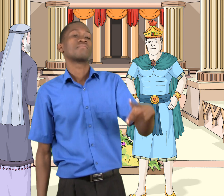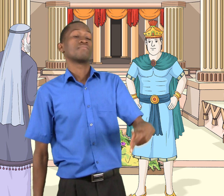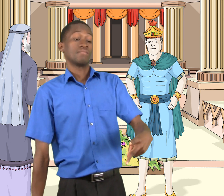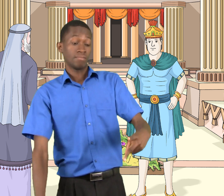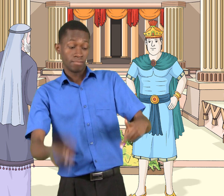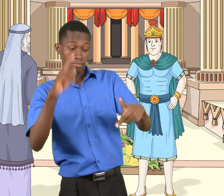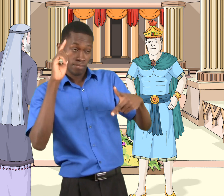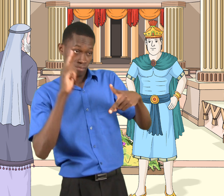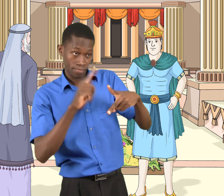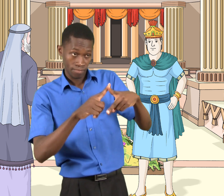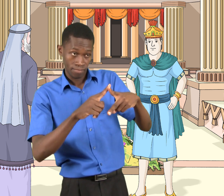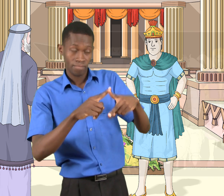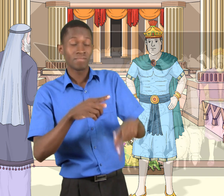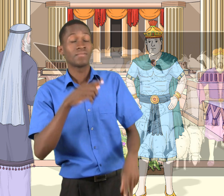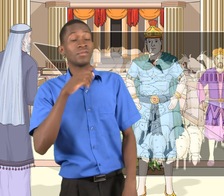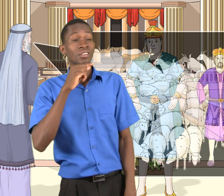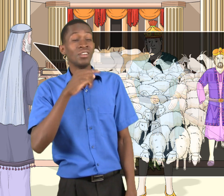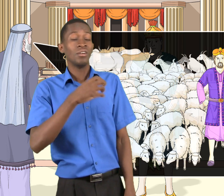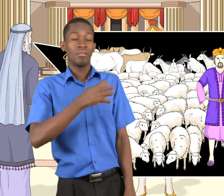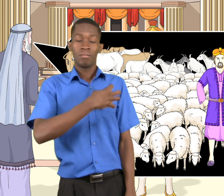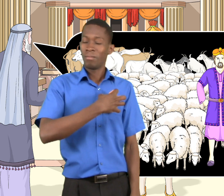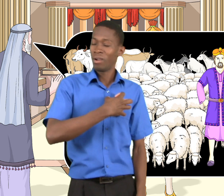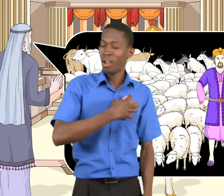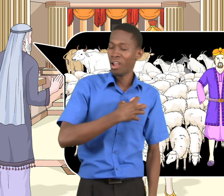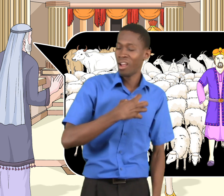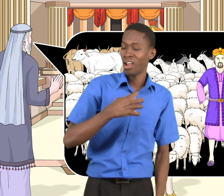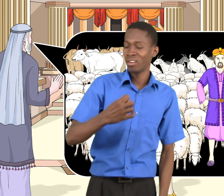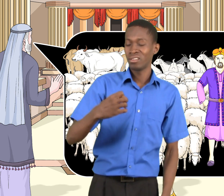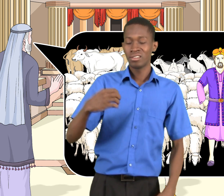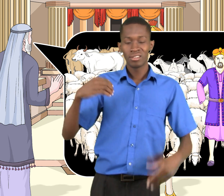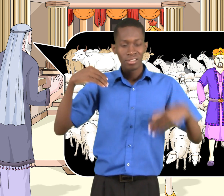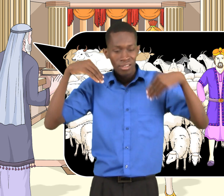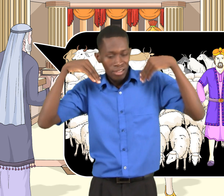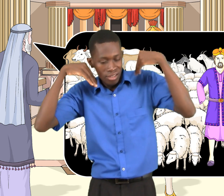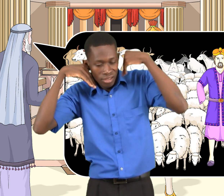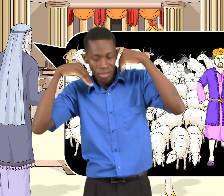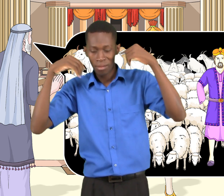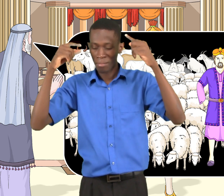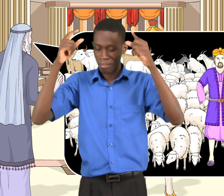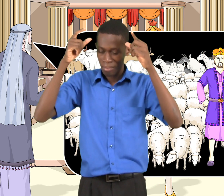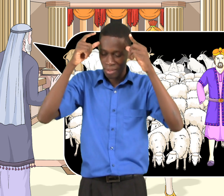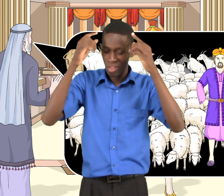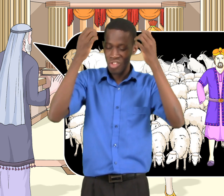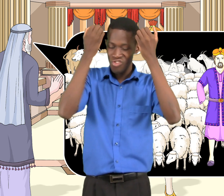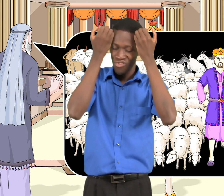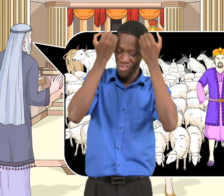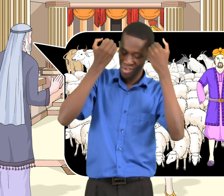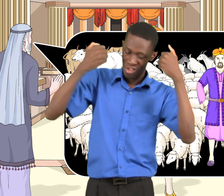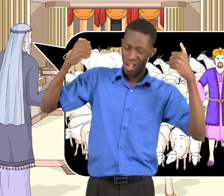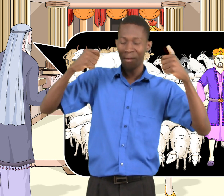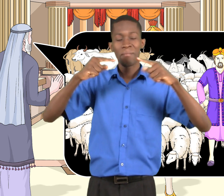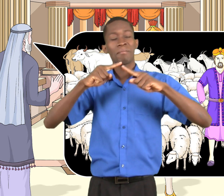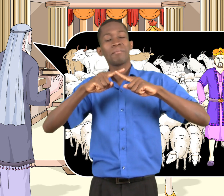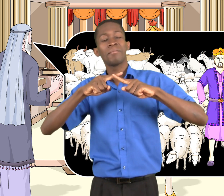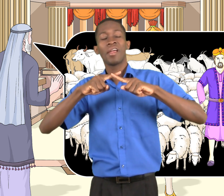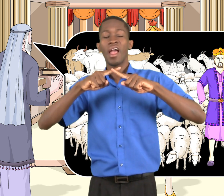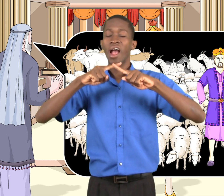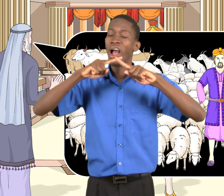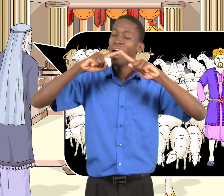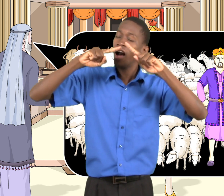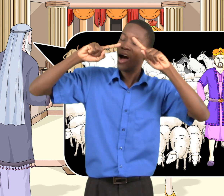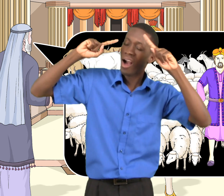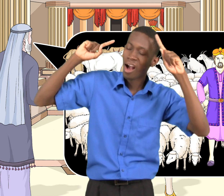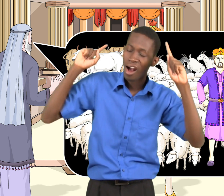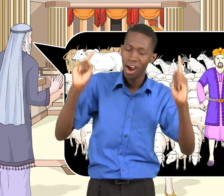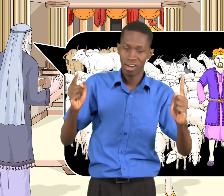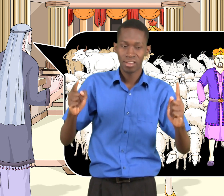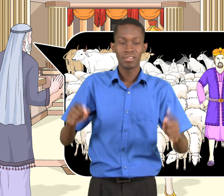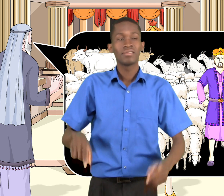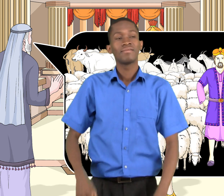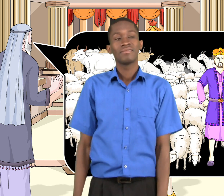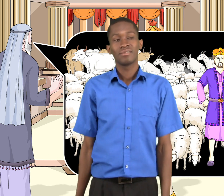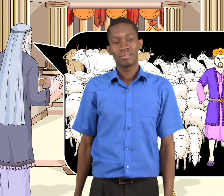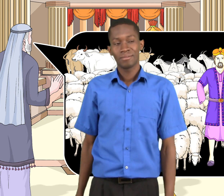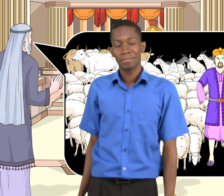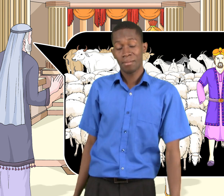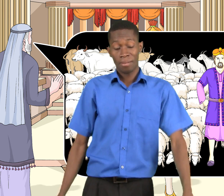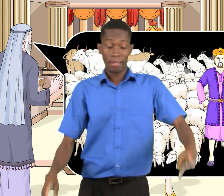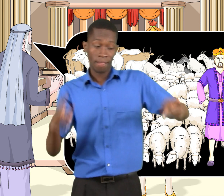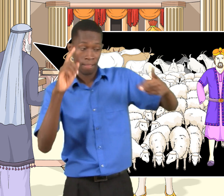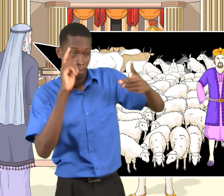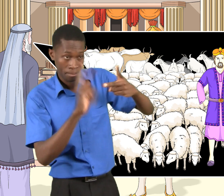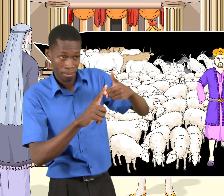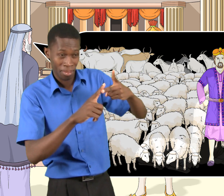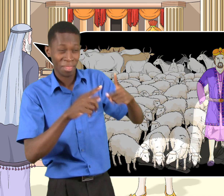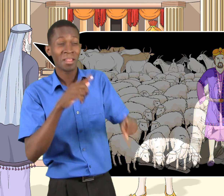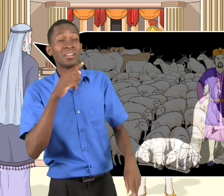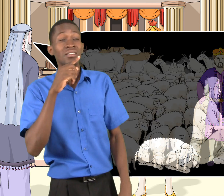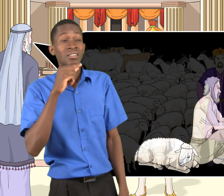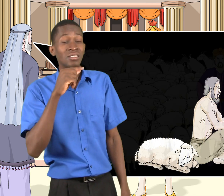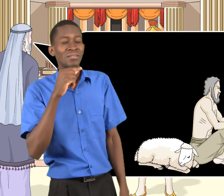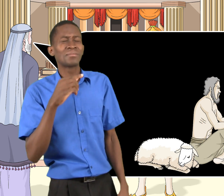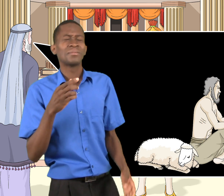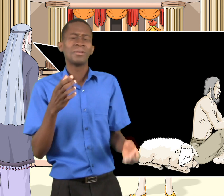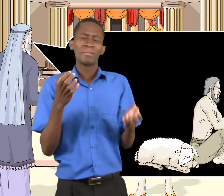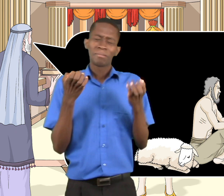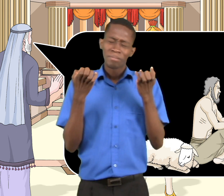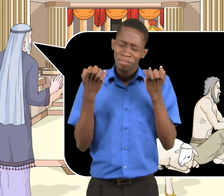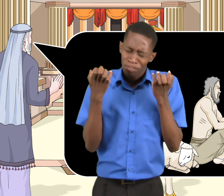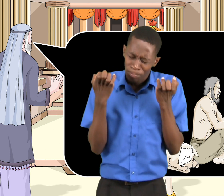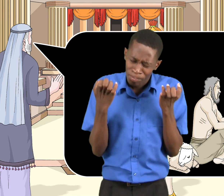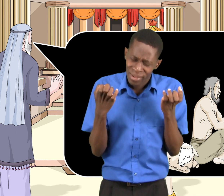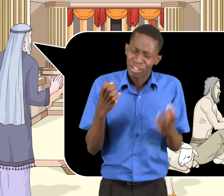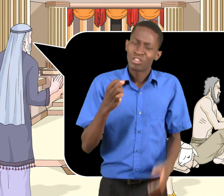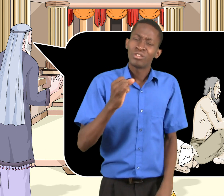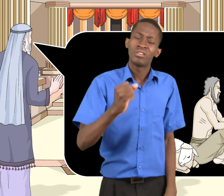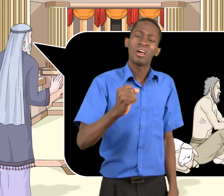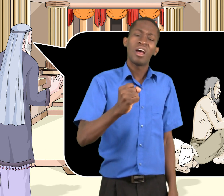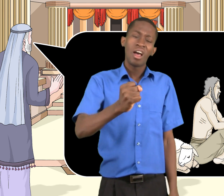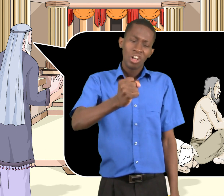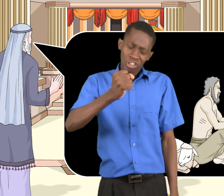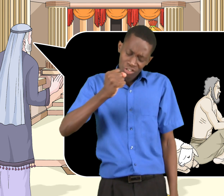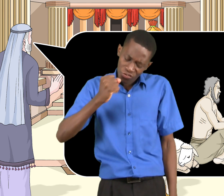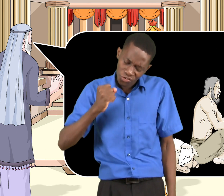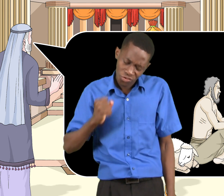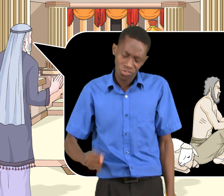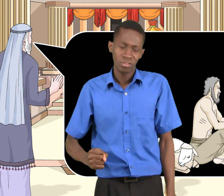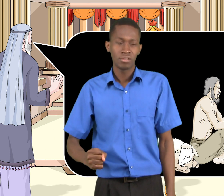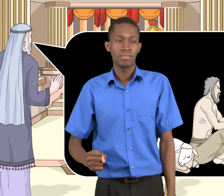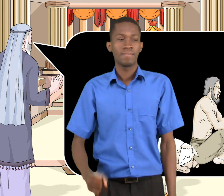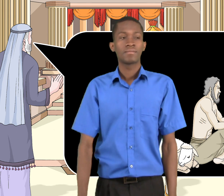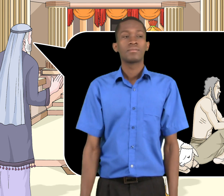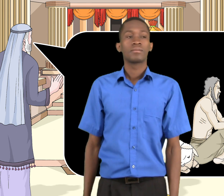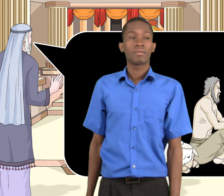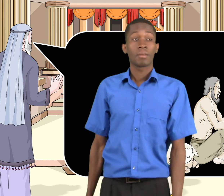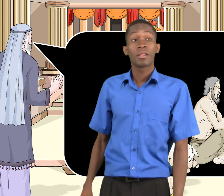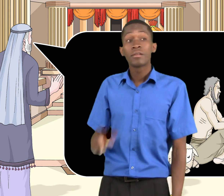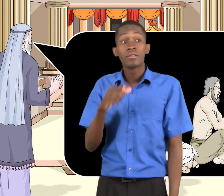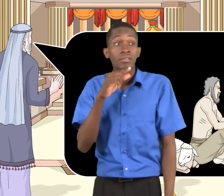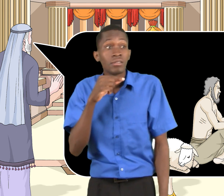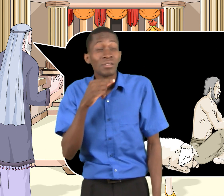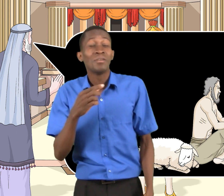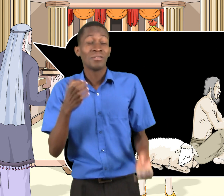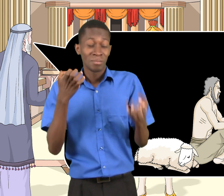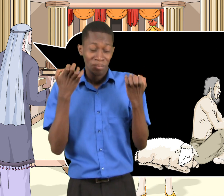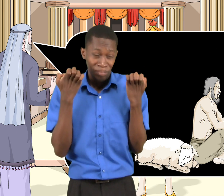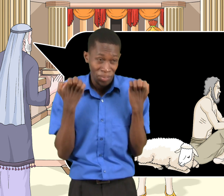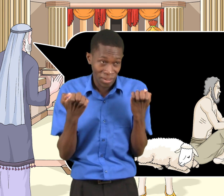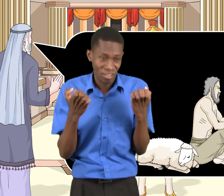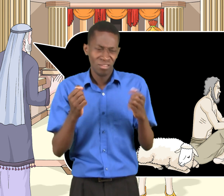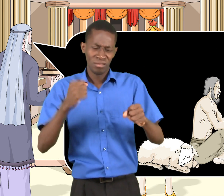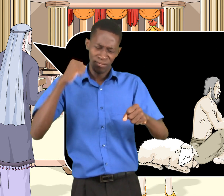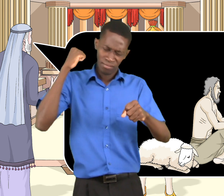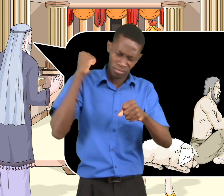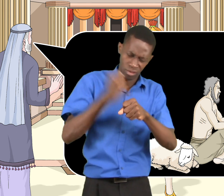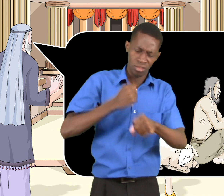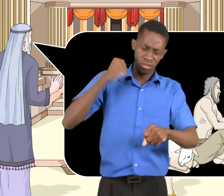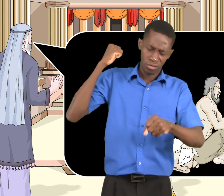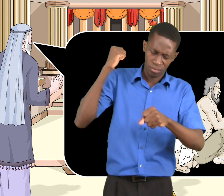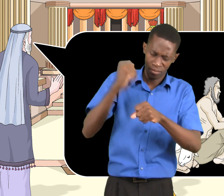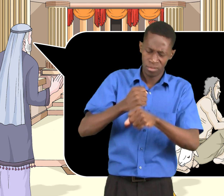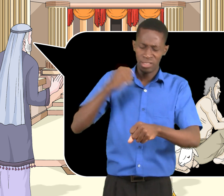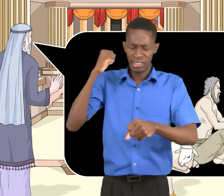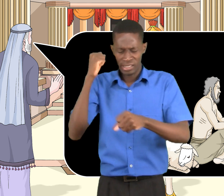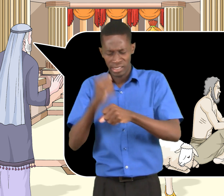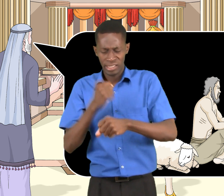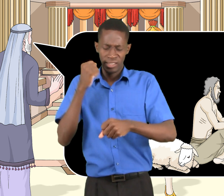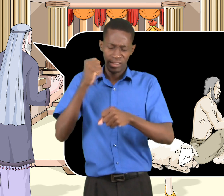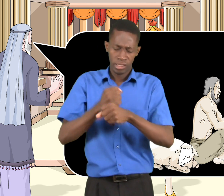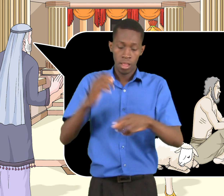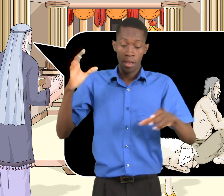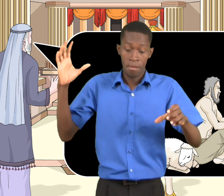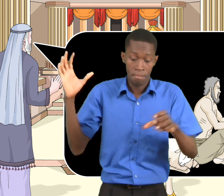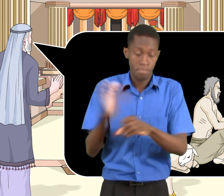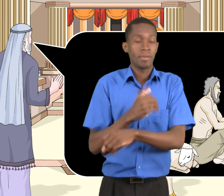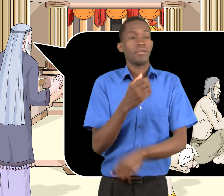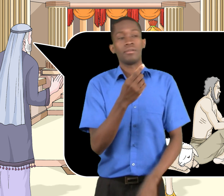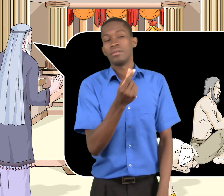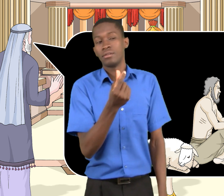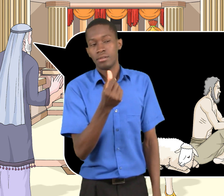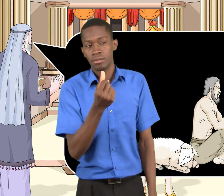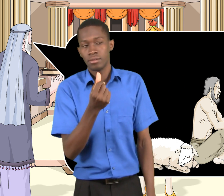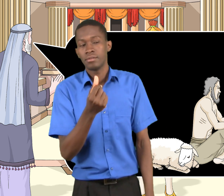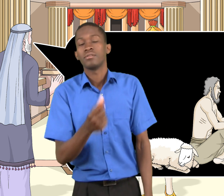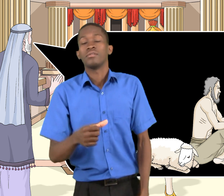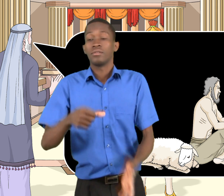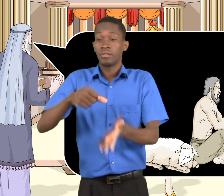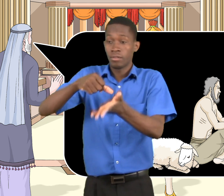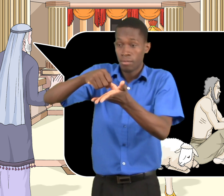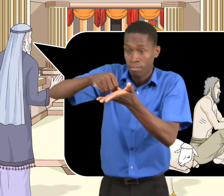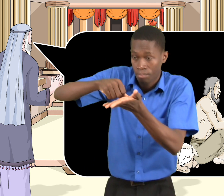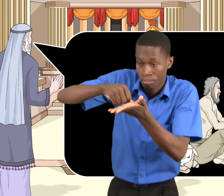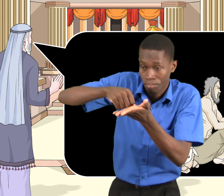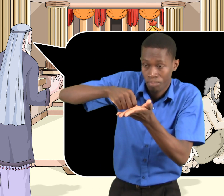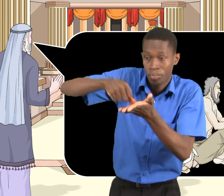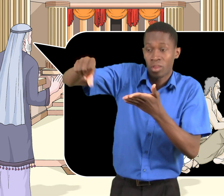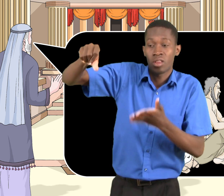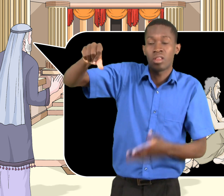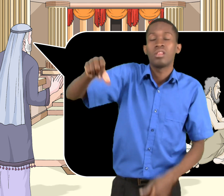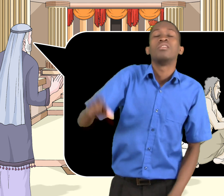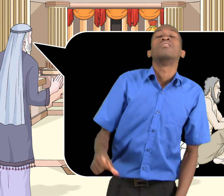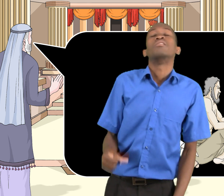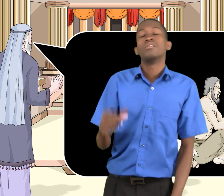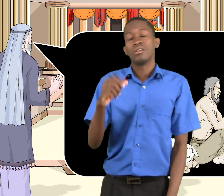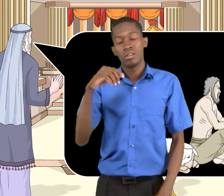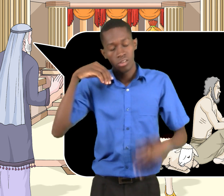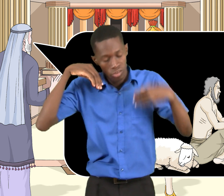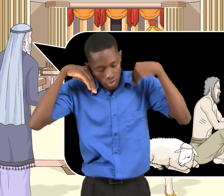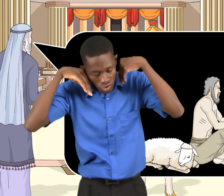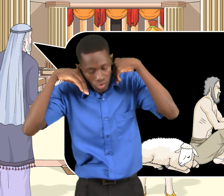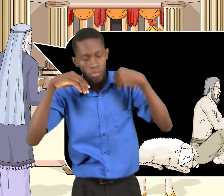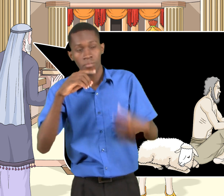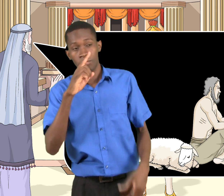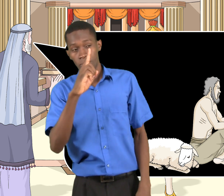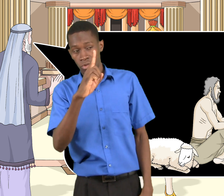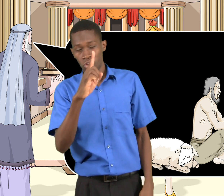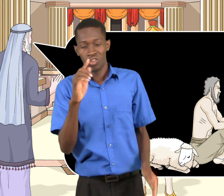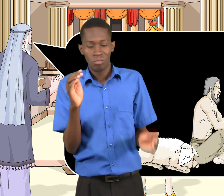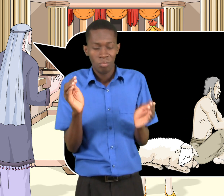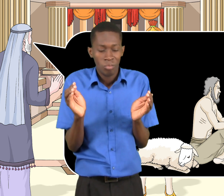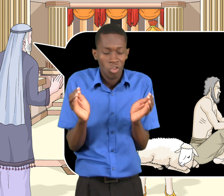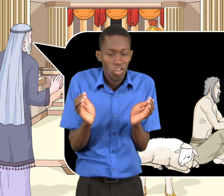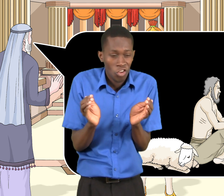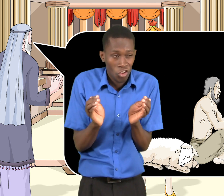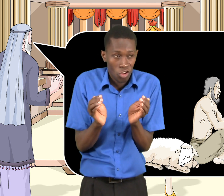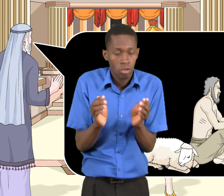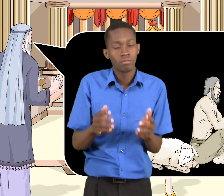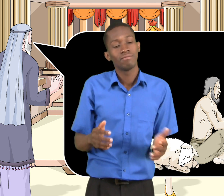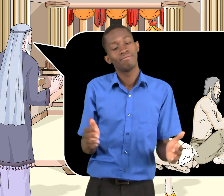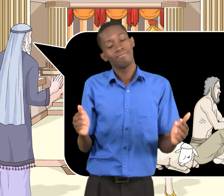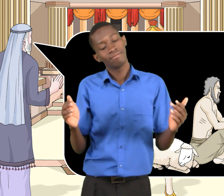The rich man had a great number of sheep and cattle, but the poor man had nothing except one small ewe lamb that he had bought.